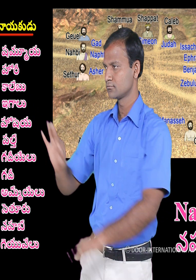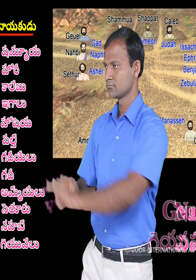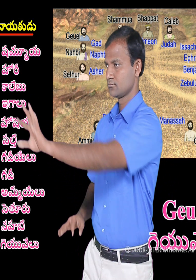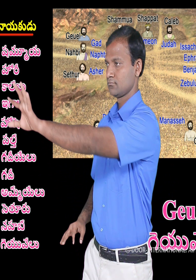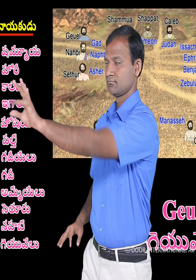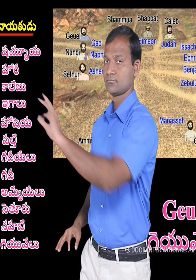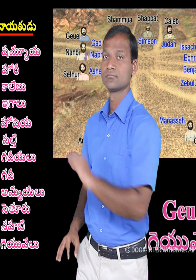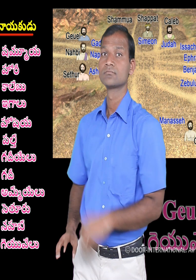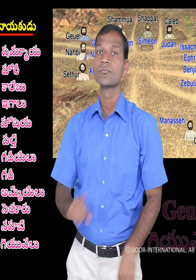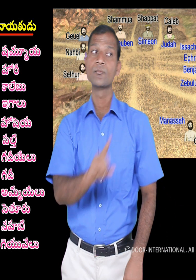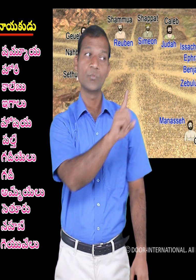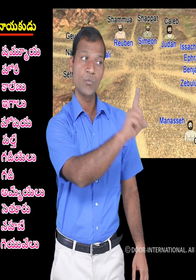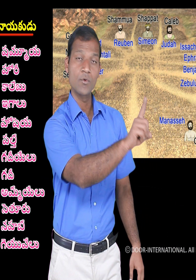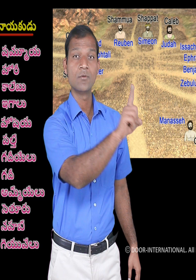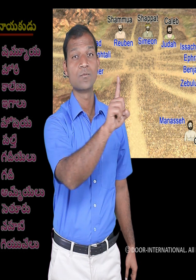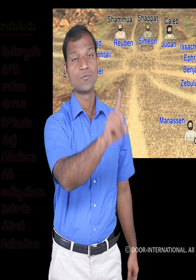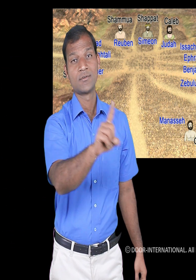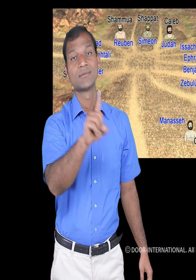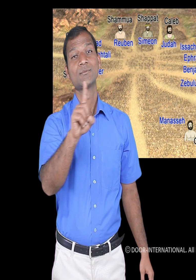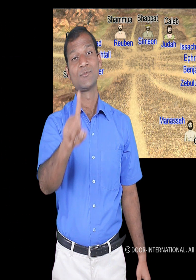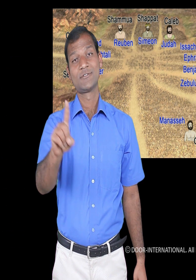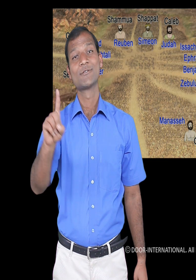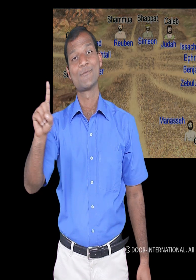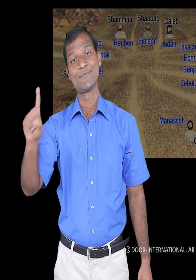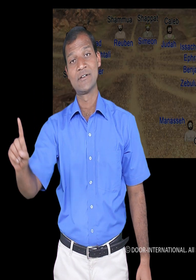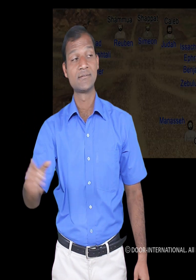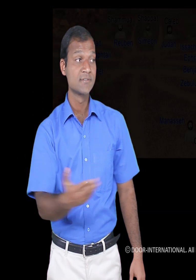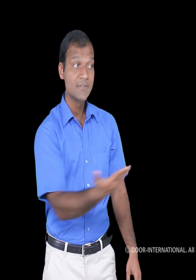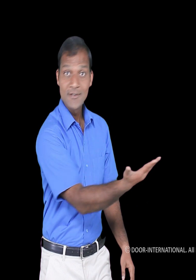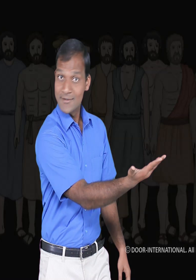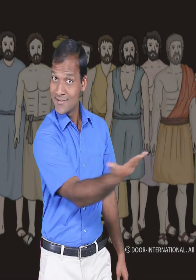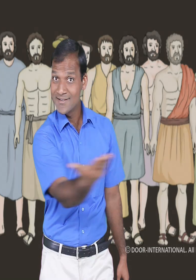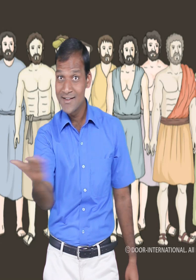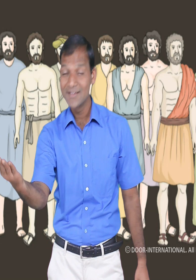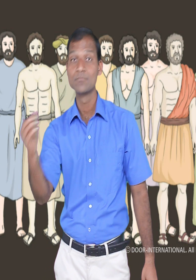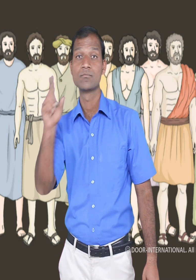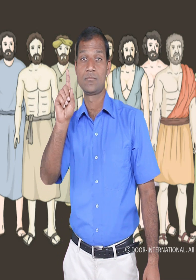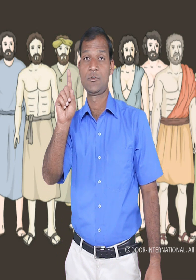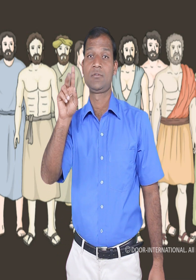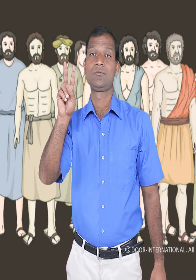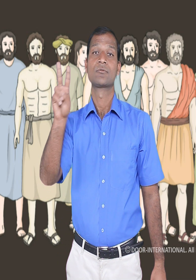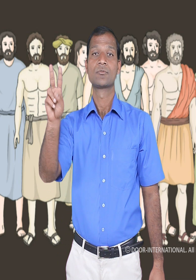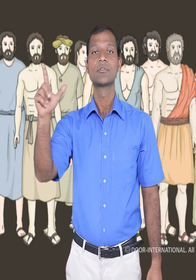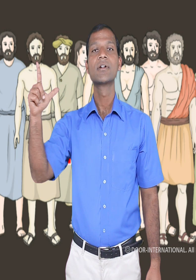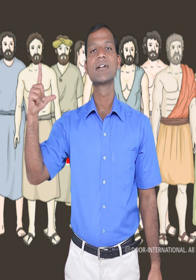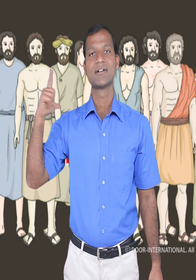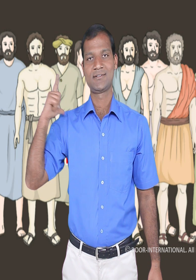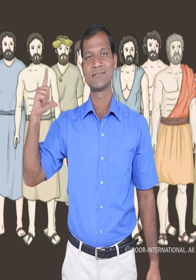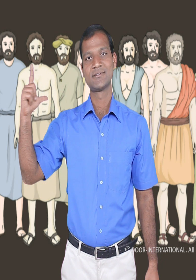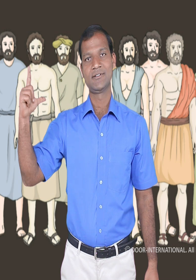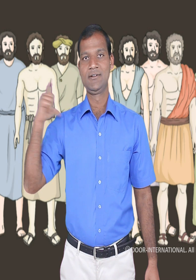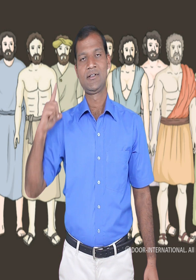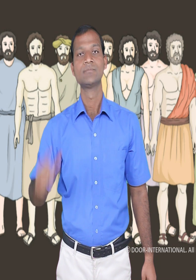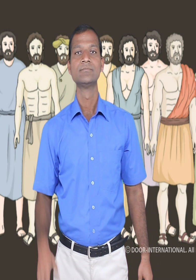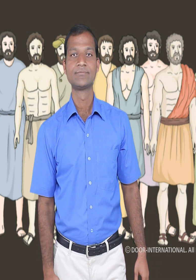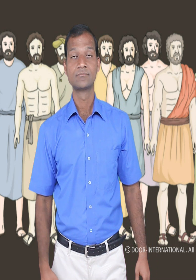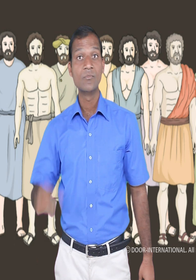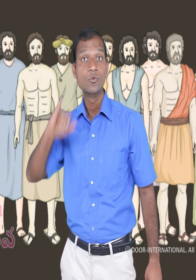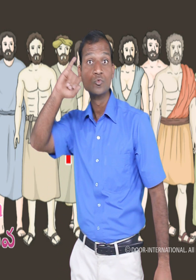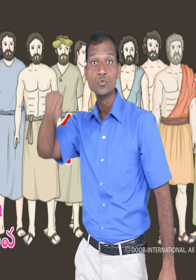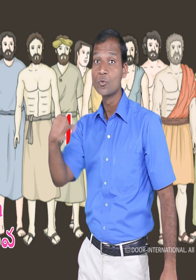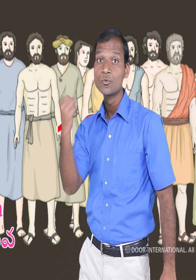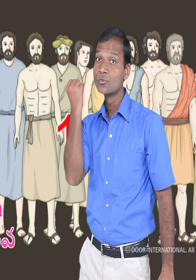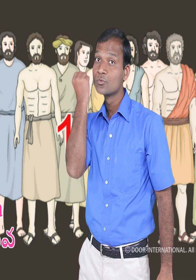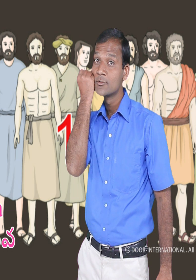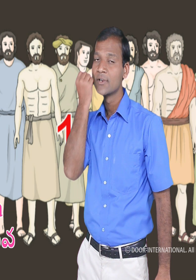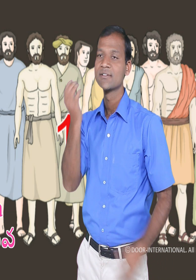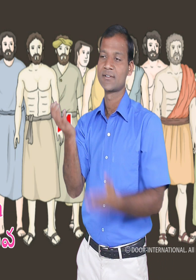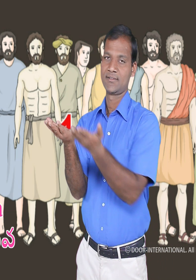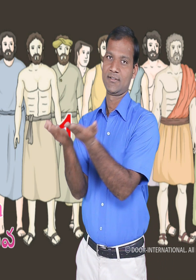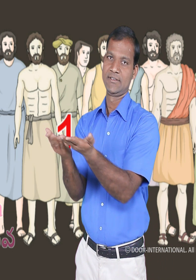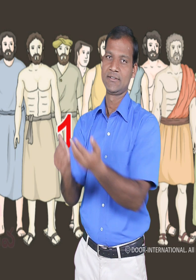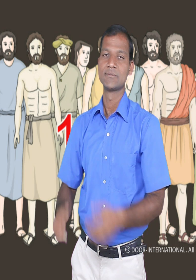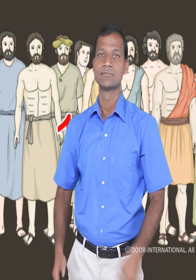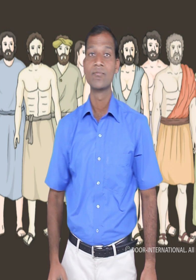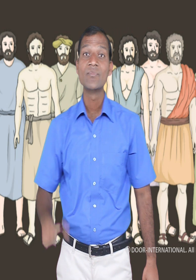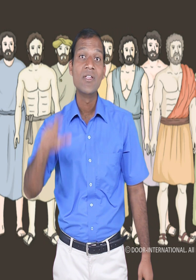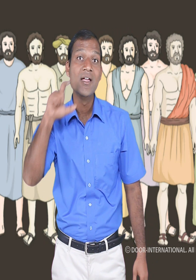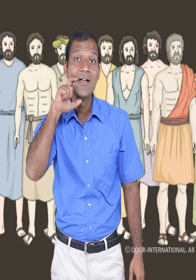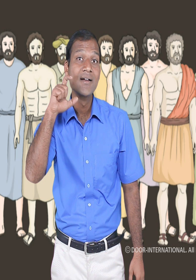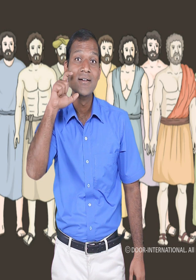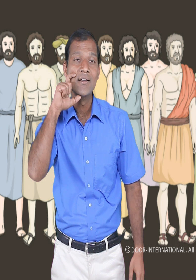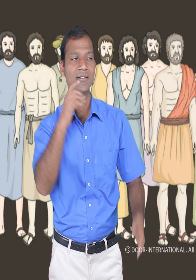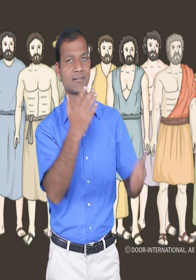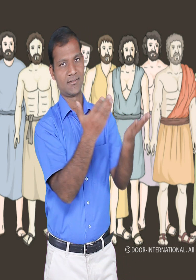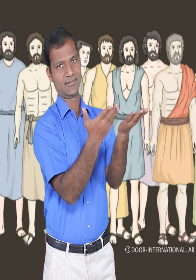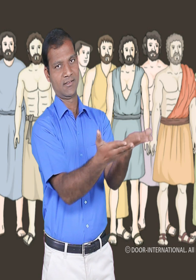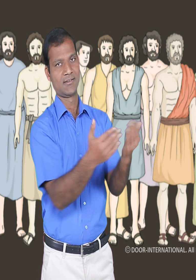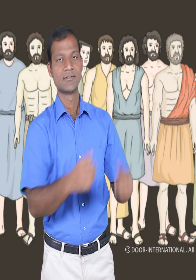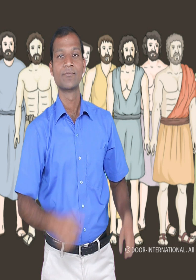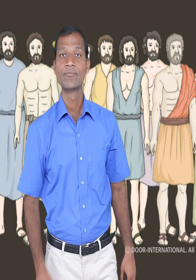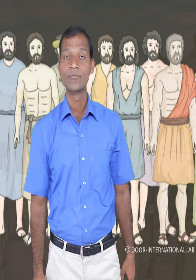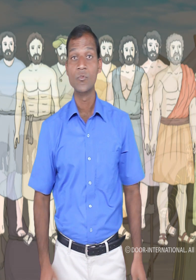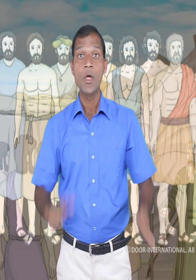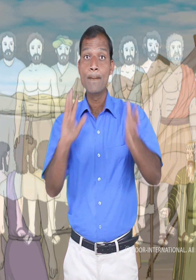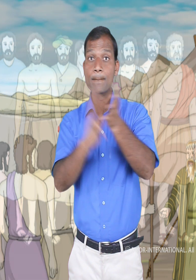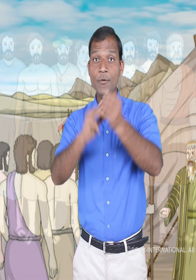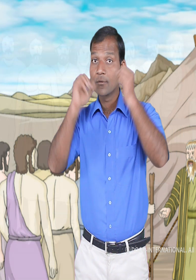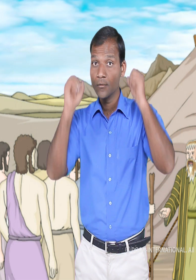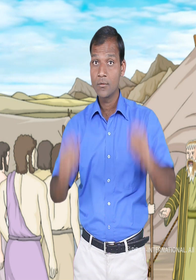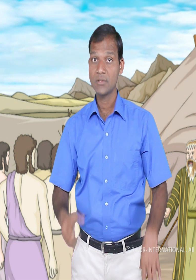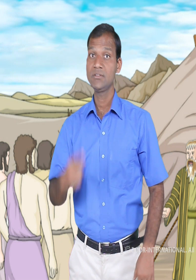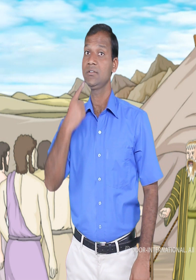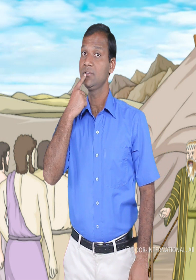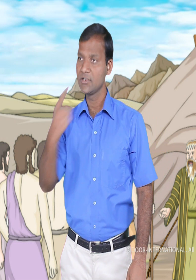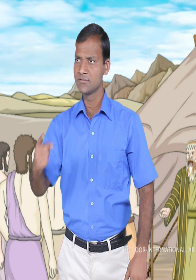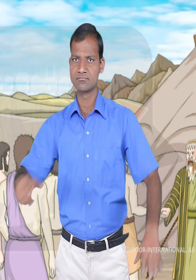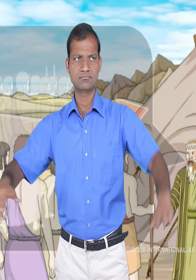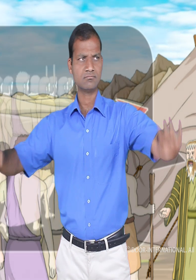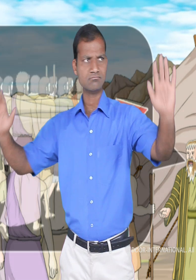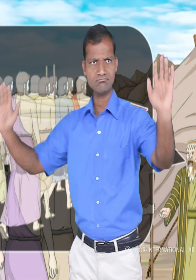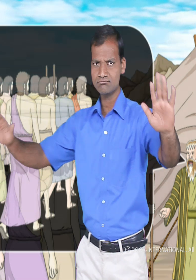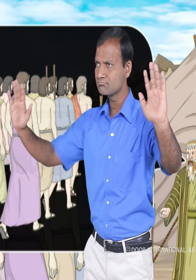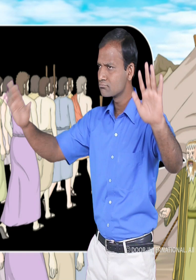These were the names of the men Moses sent to spy out the land; and Moses gave to Hoshea son of Nun the name Joshua.